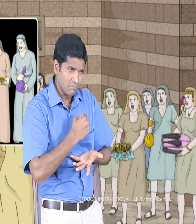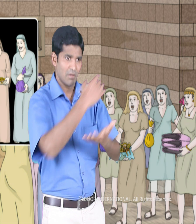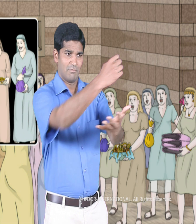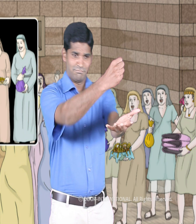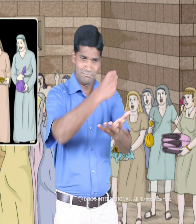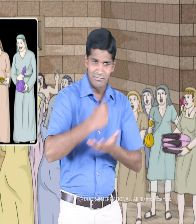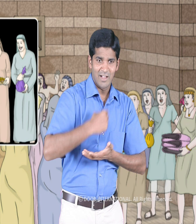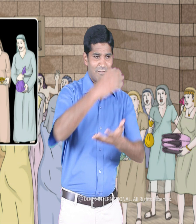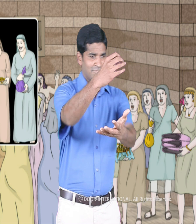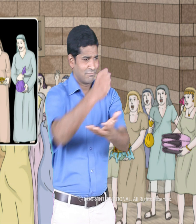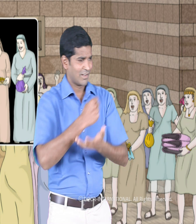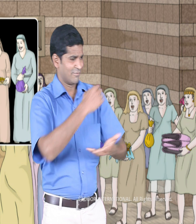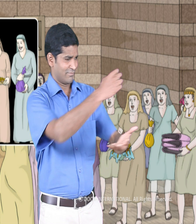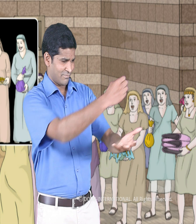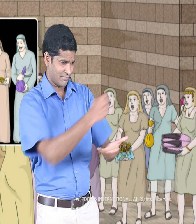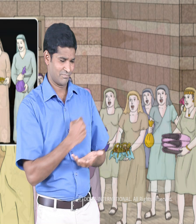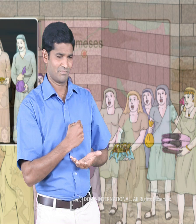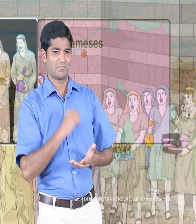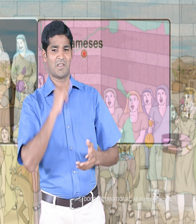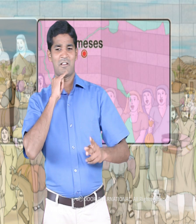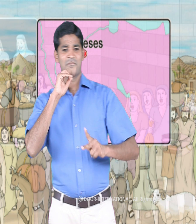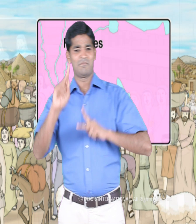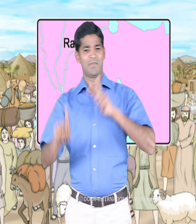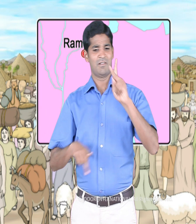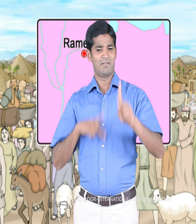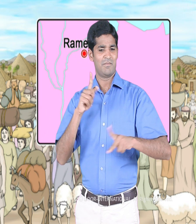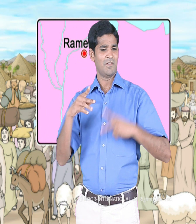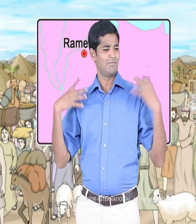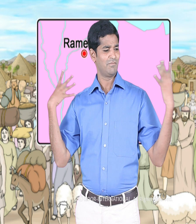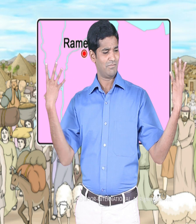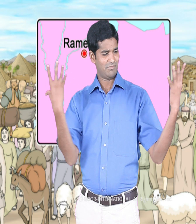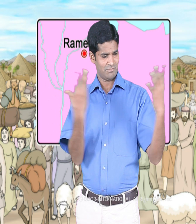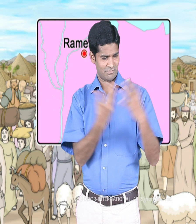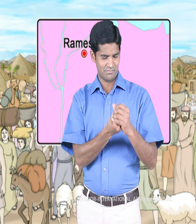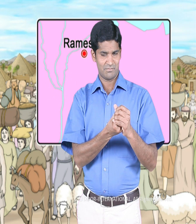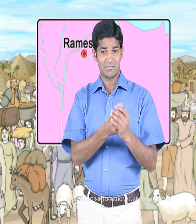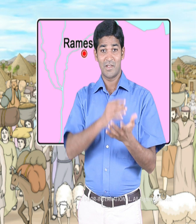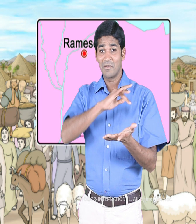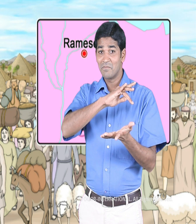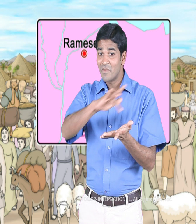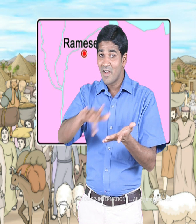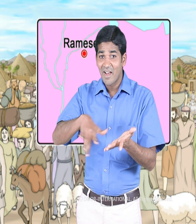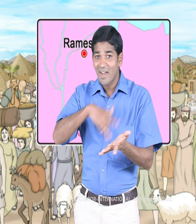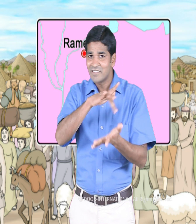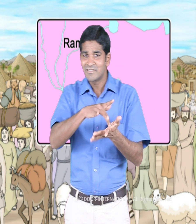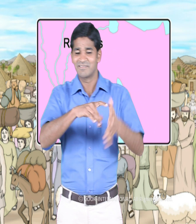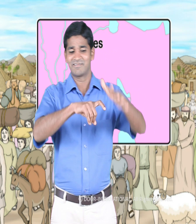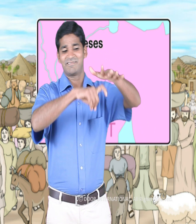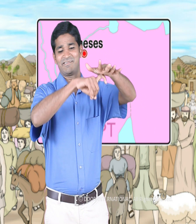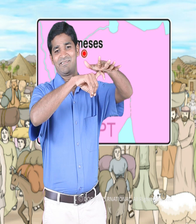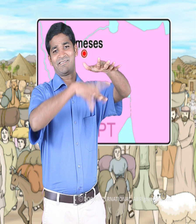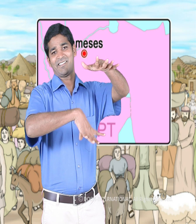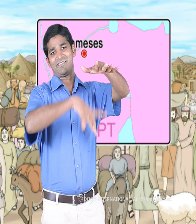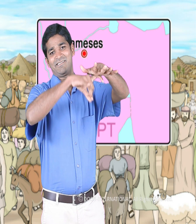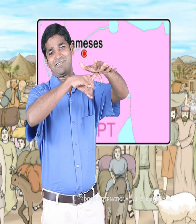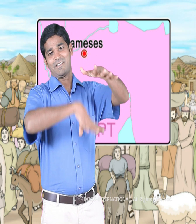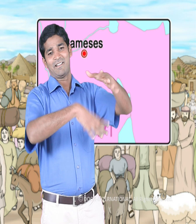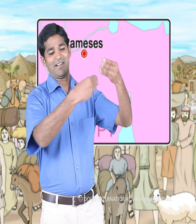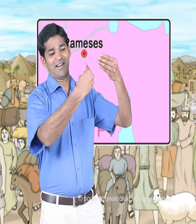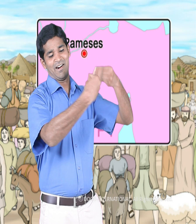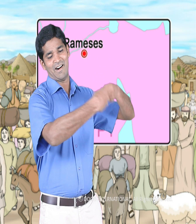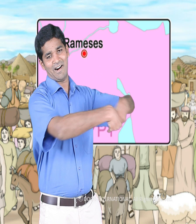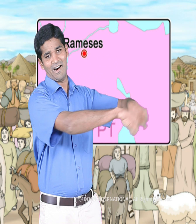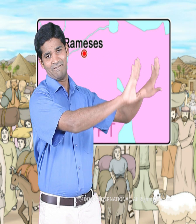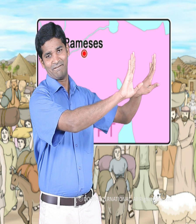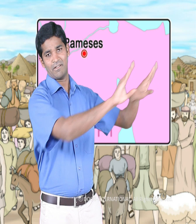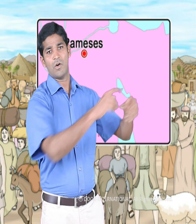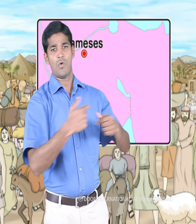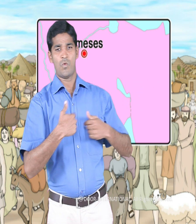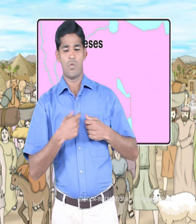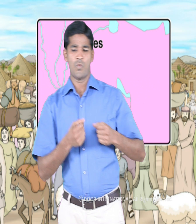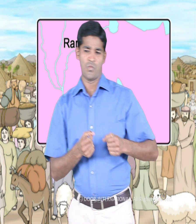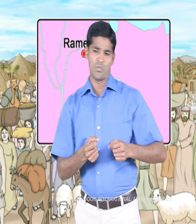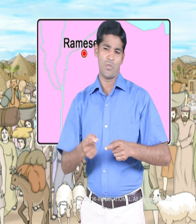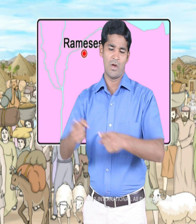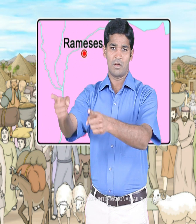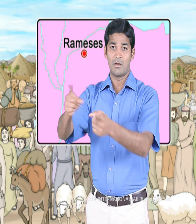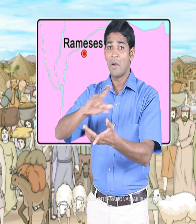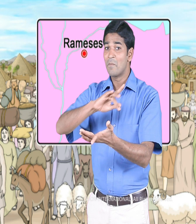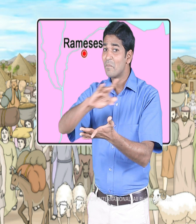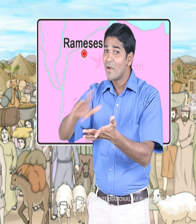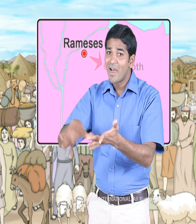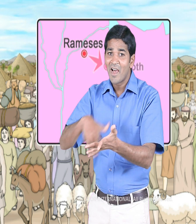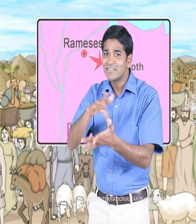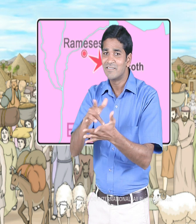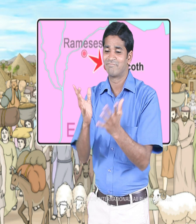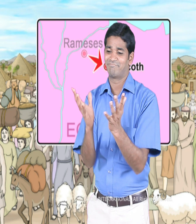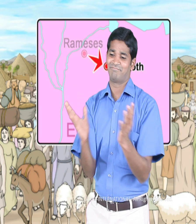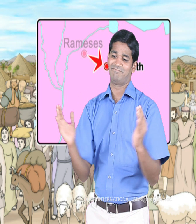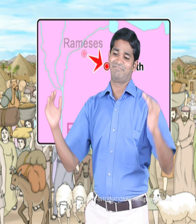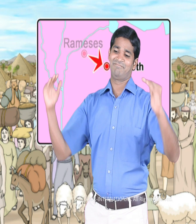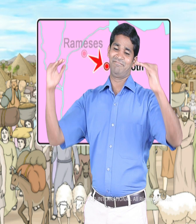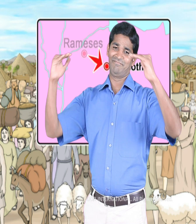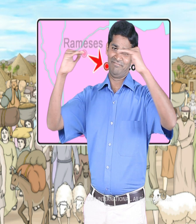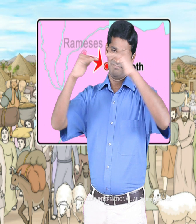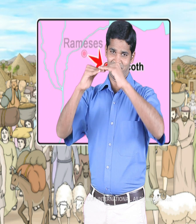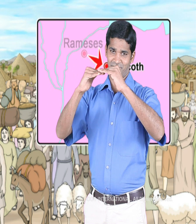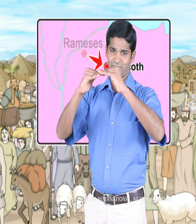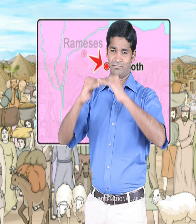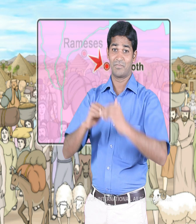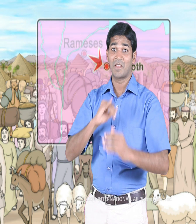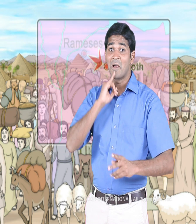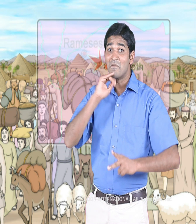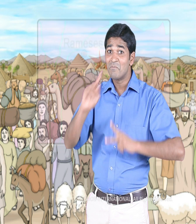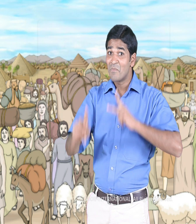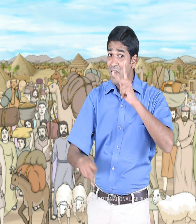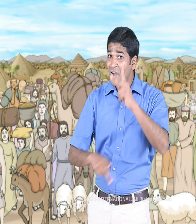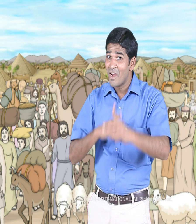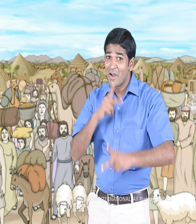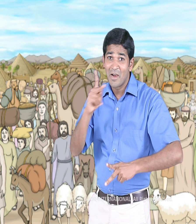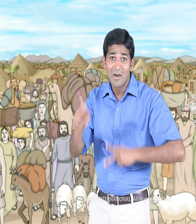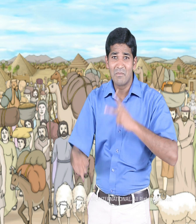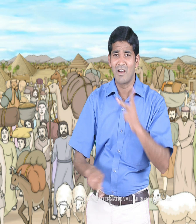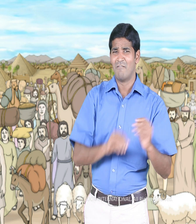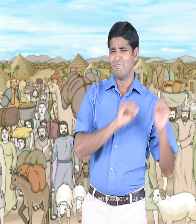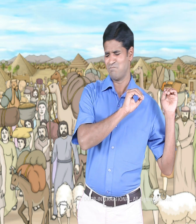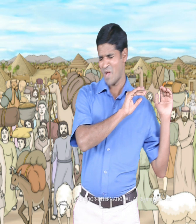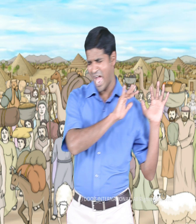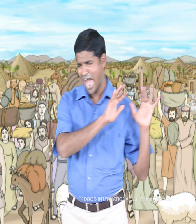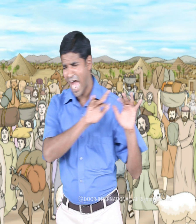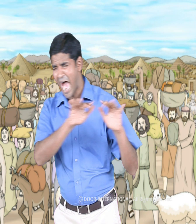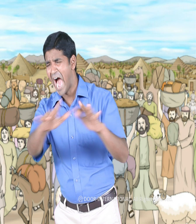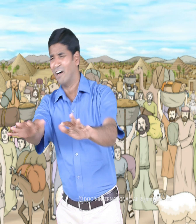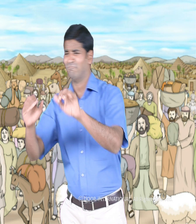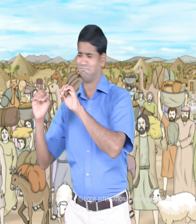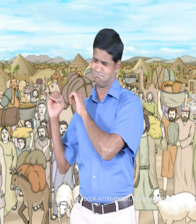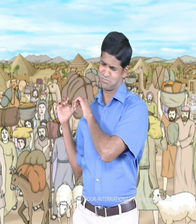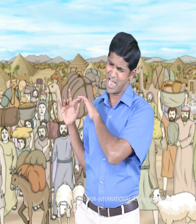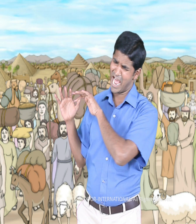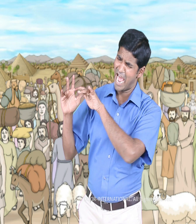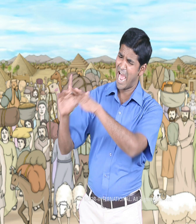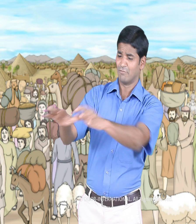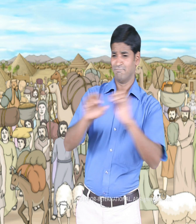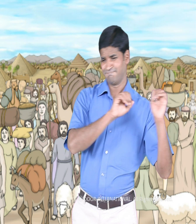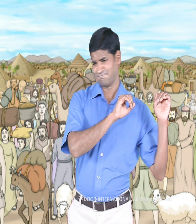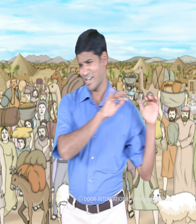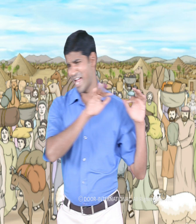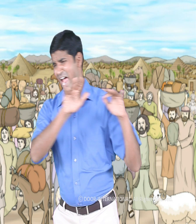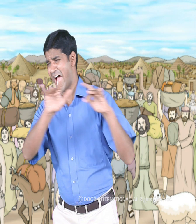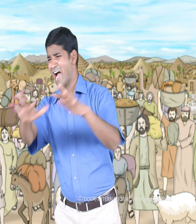The Israelites journeyed from Rameses to Succoth with about 600,000 men on foot, besides women and children.